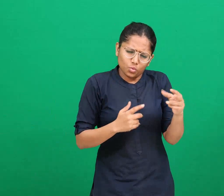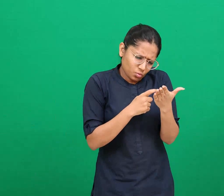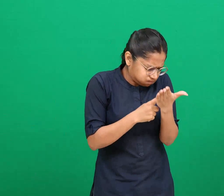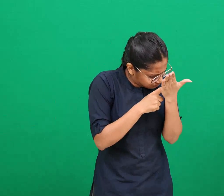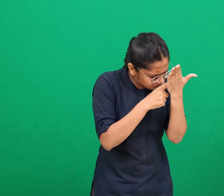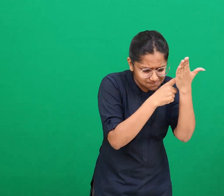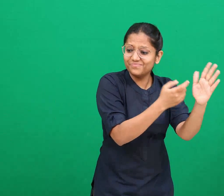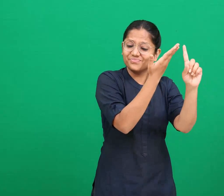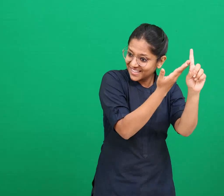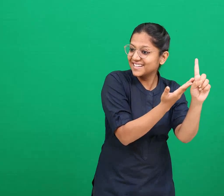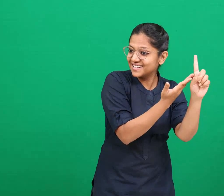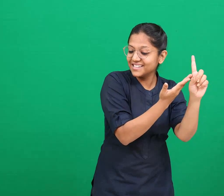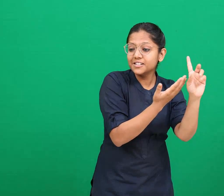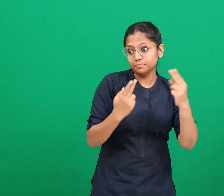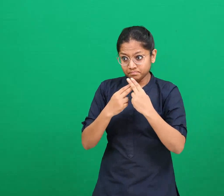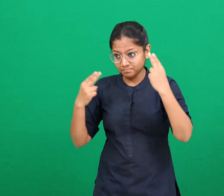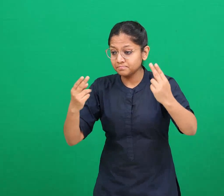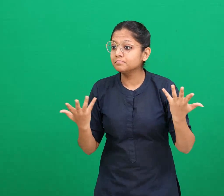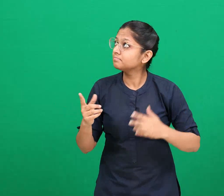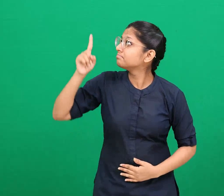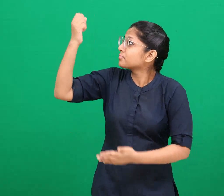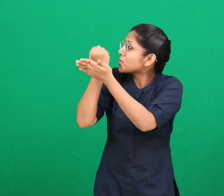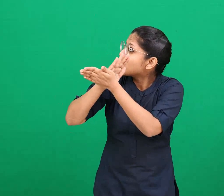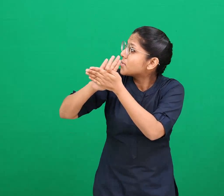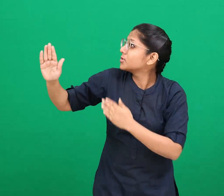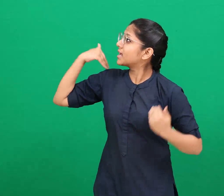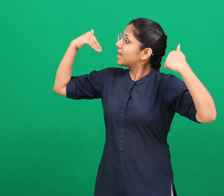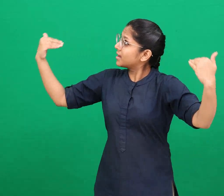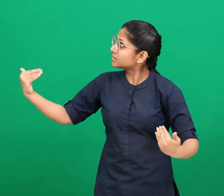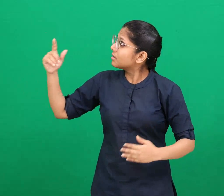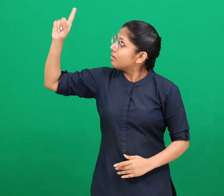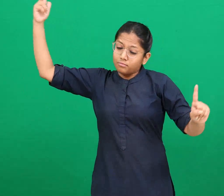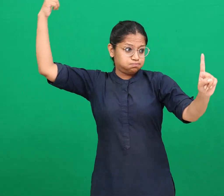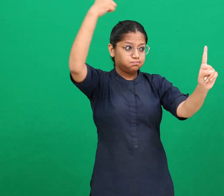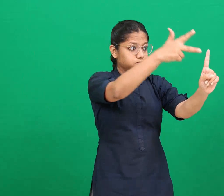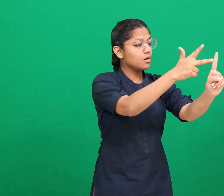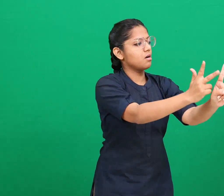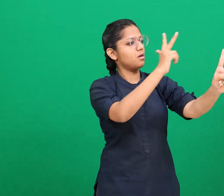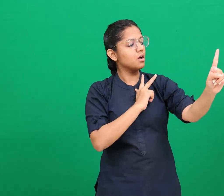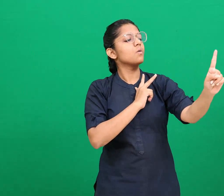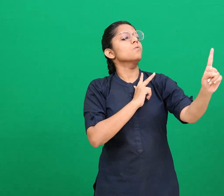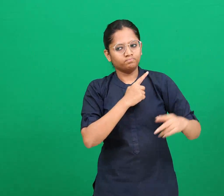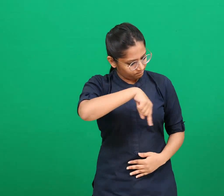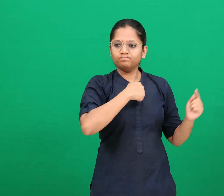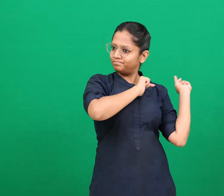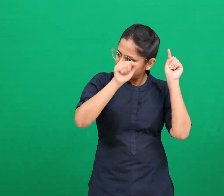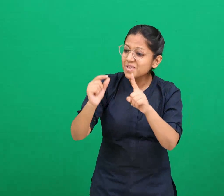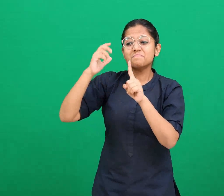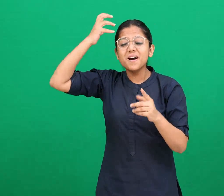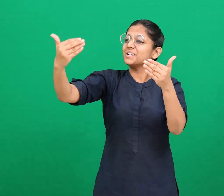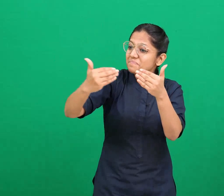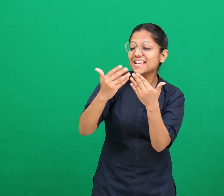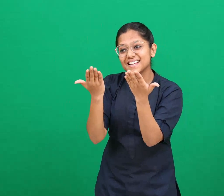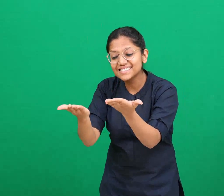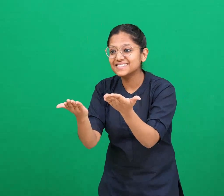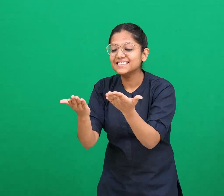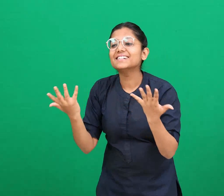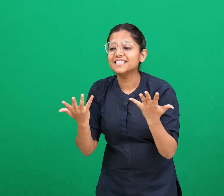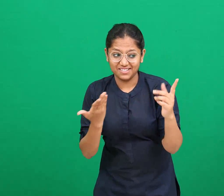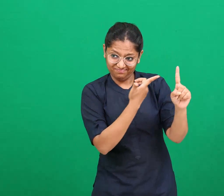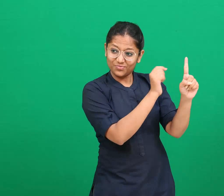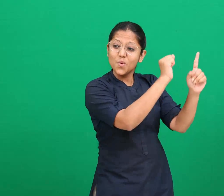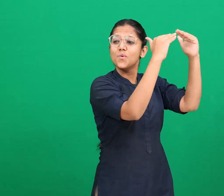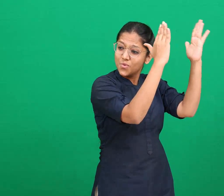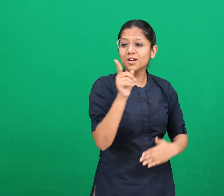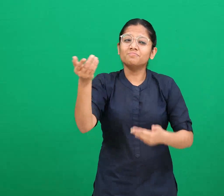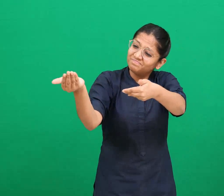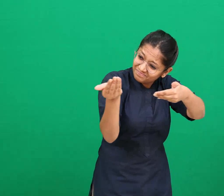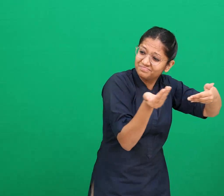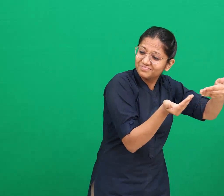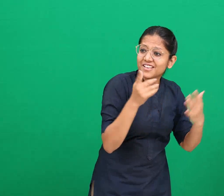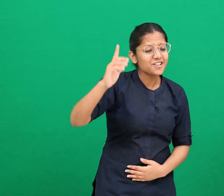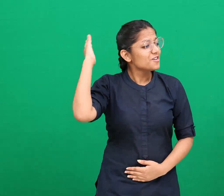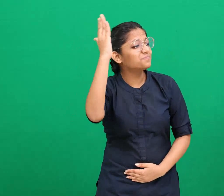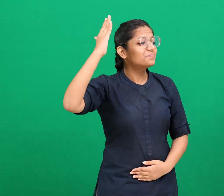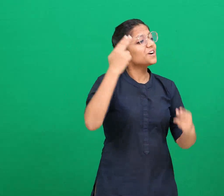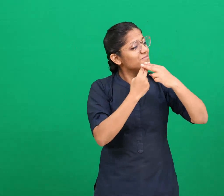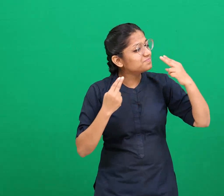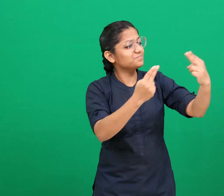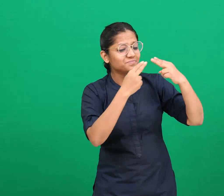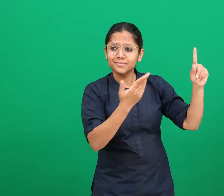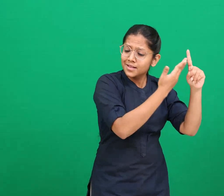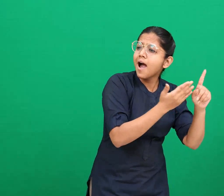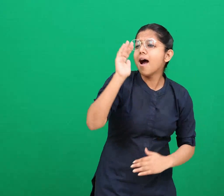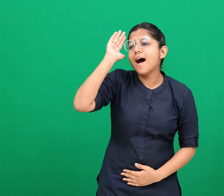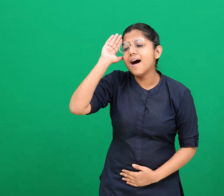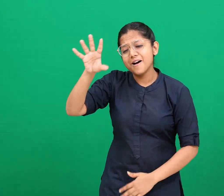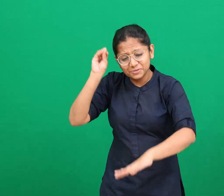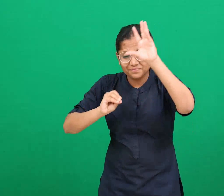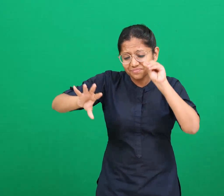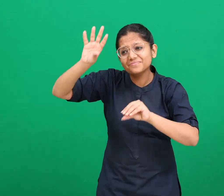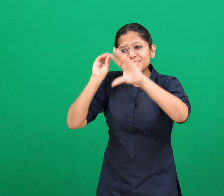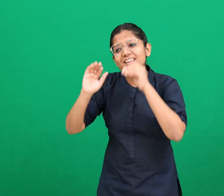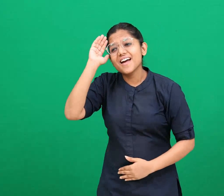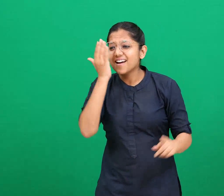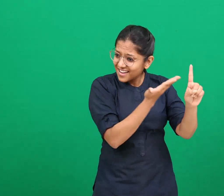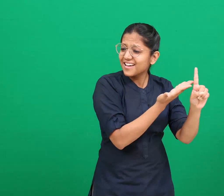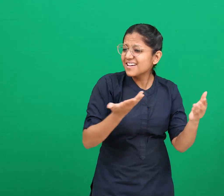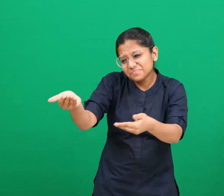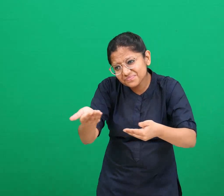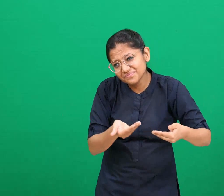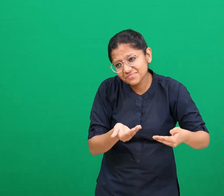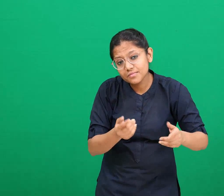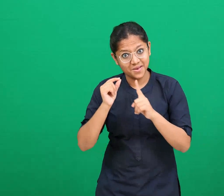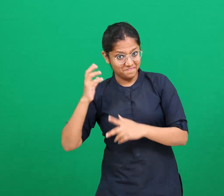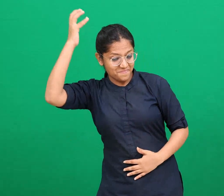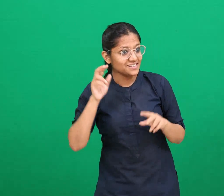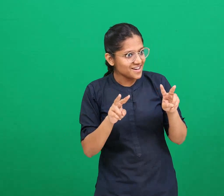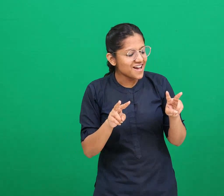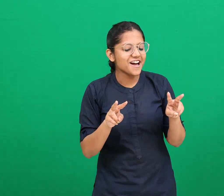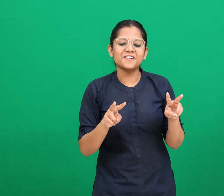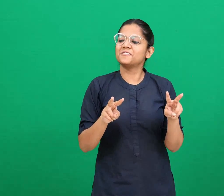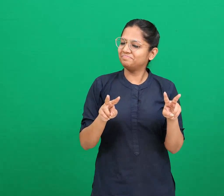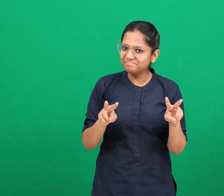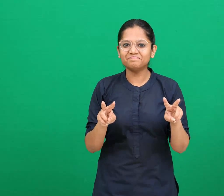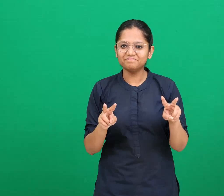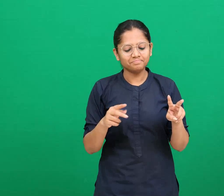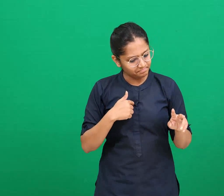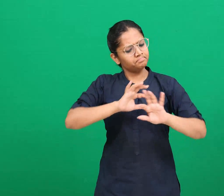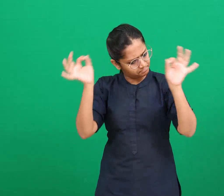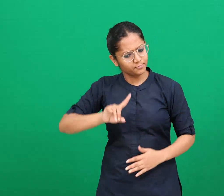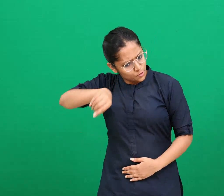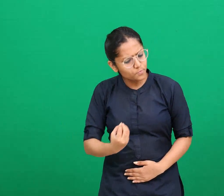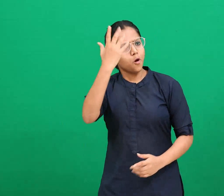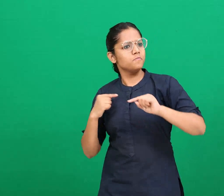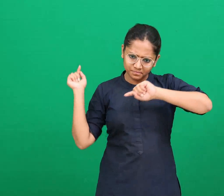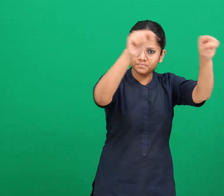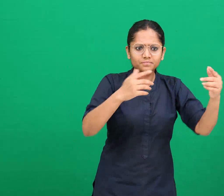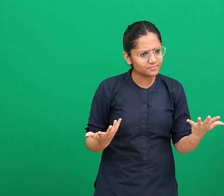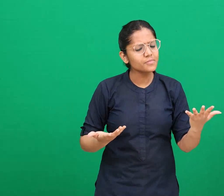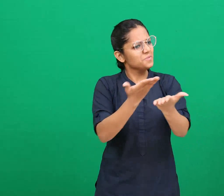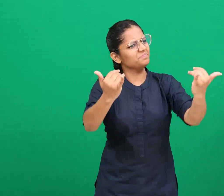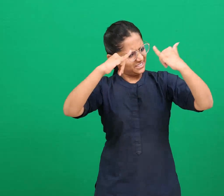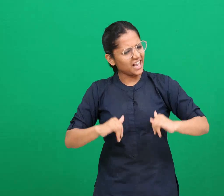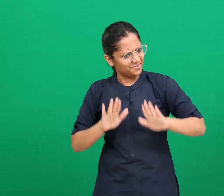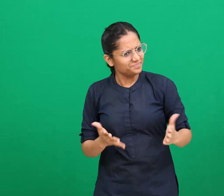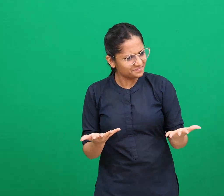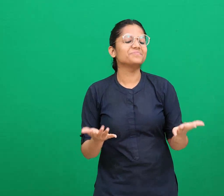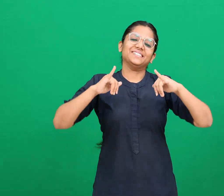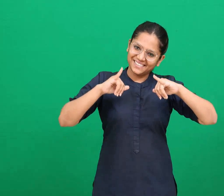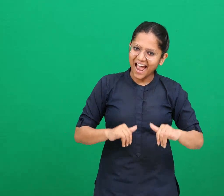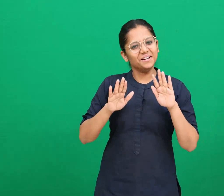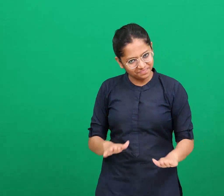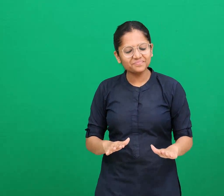A holy angel instructed him to request your presence in his home so he could hear a message from you." So Peter invited them in as his guests.